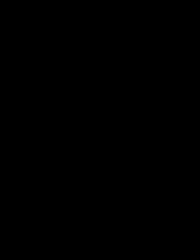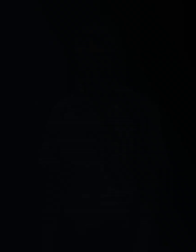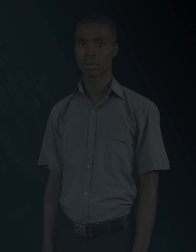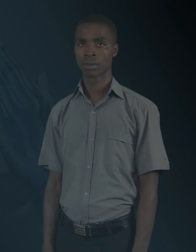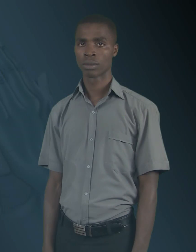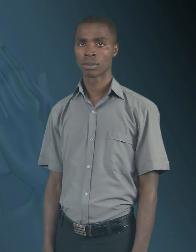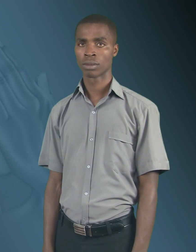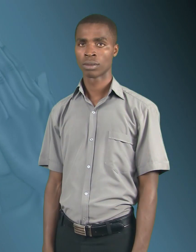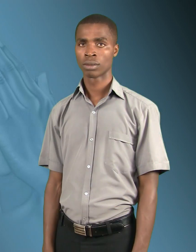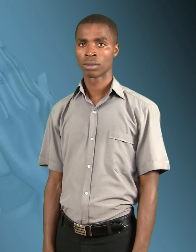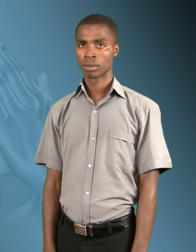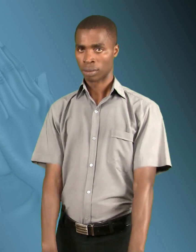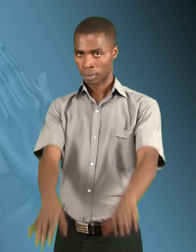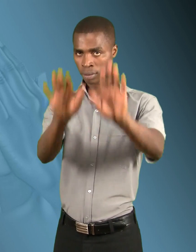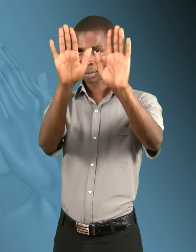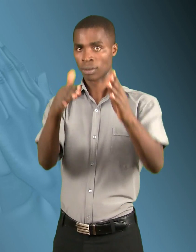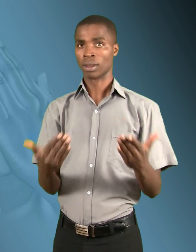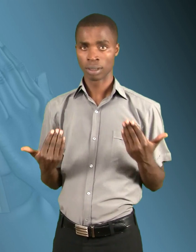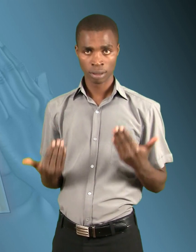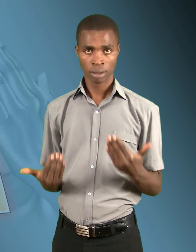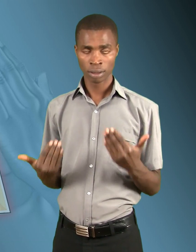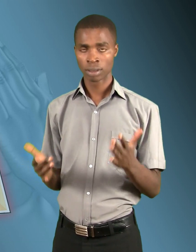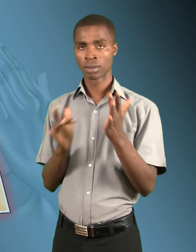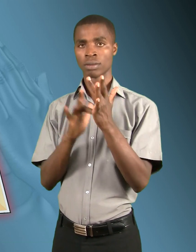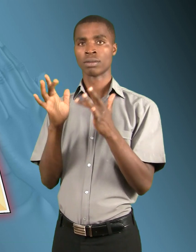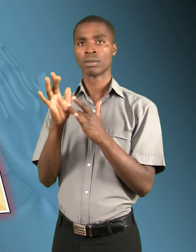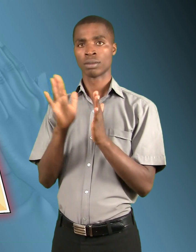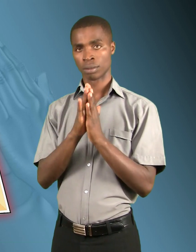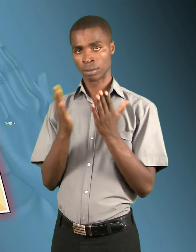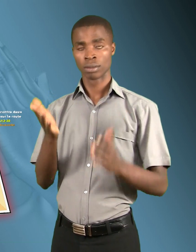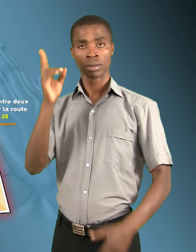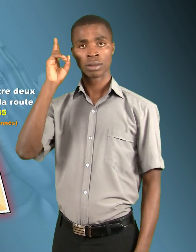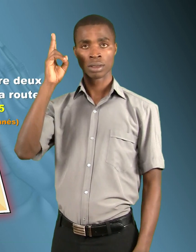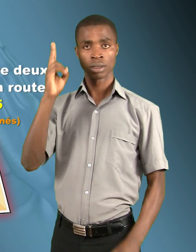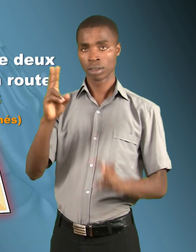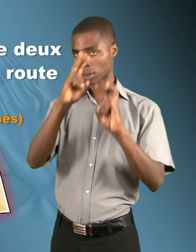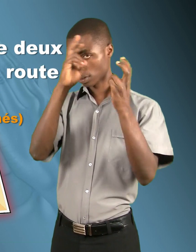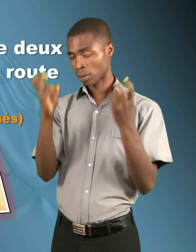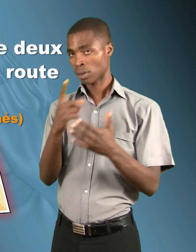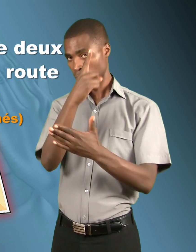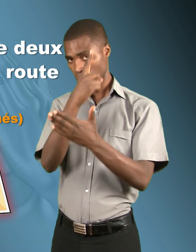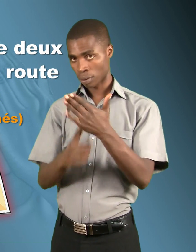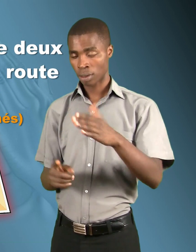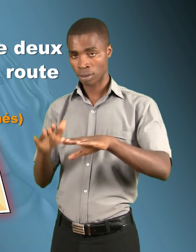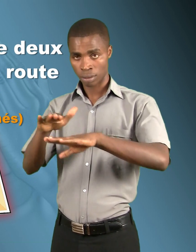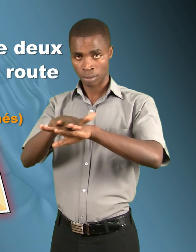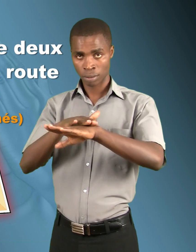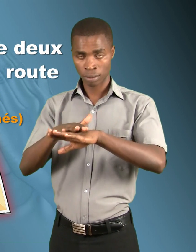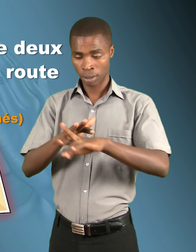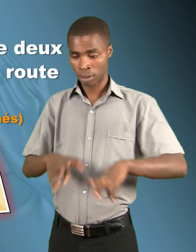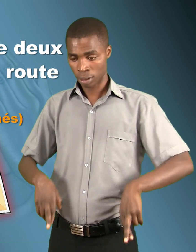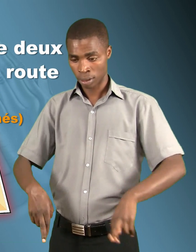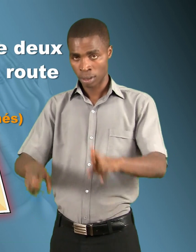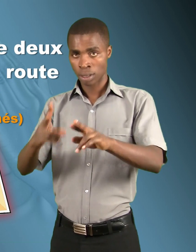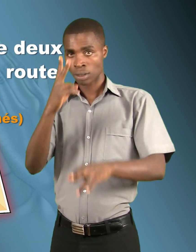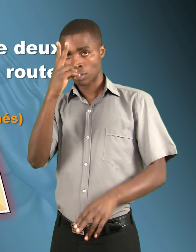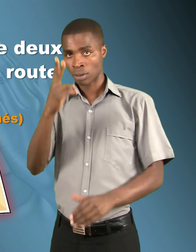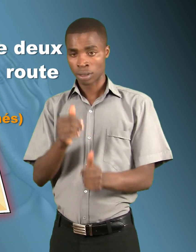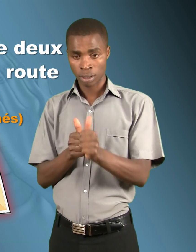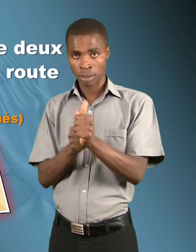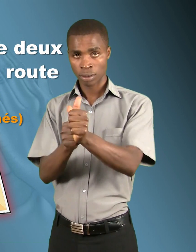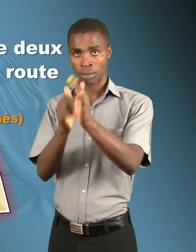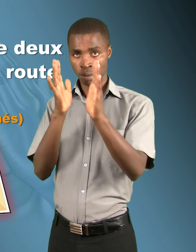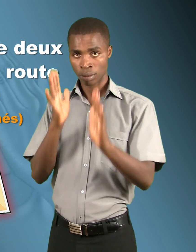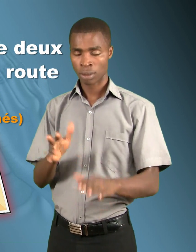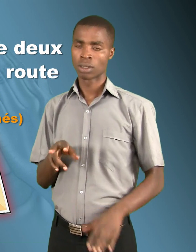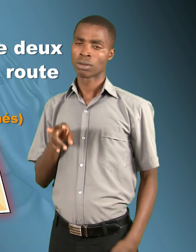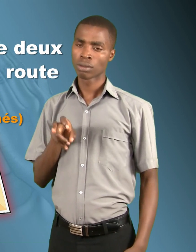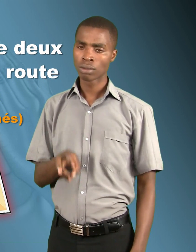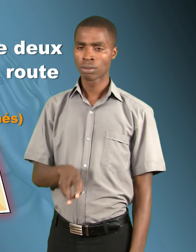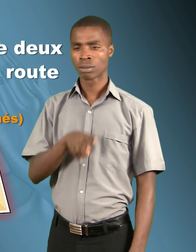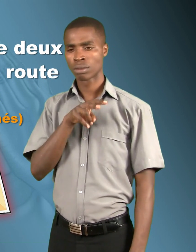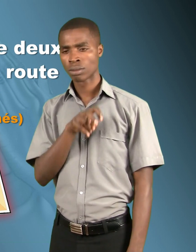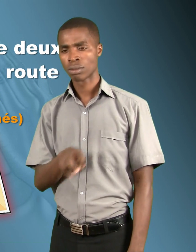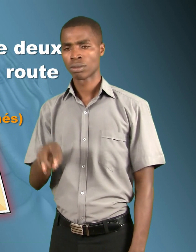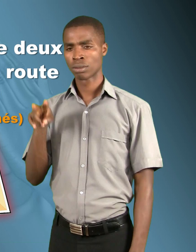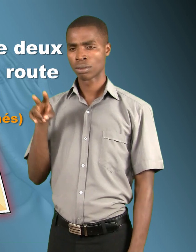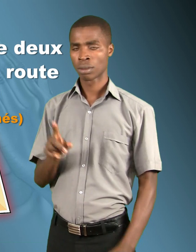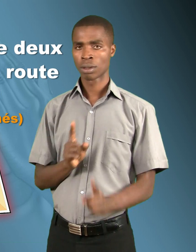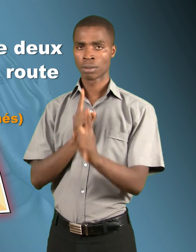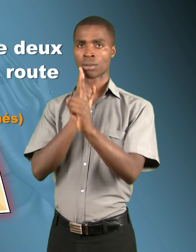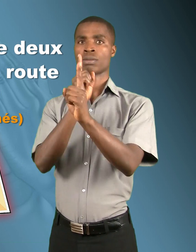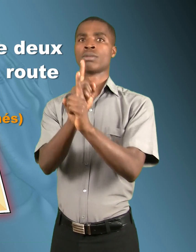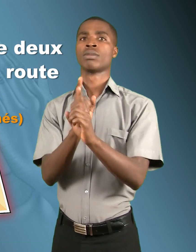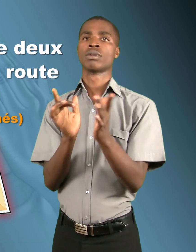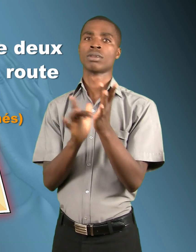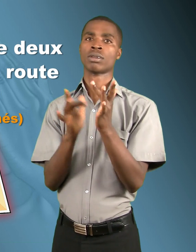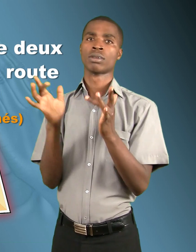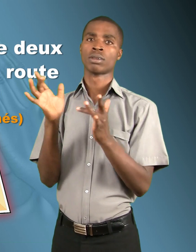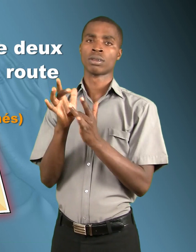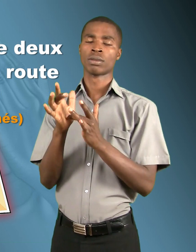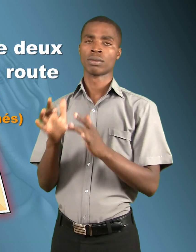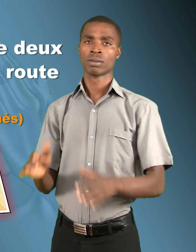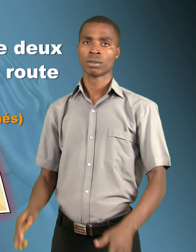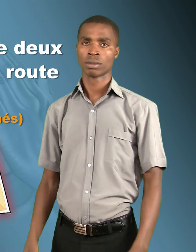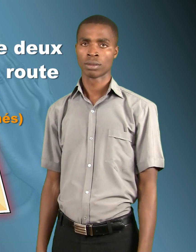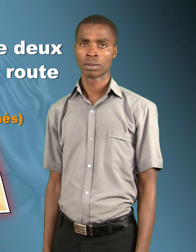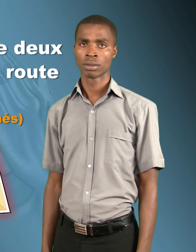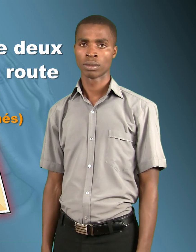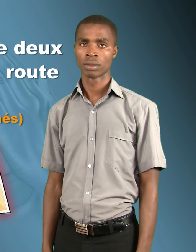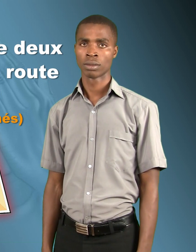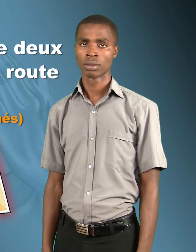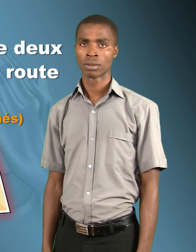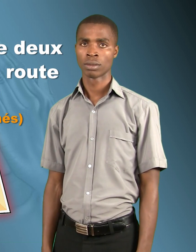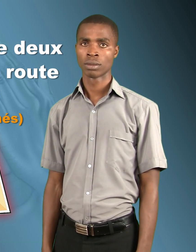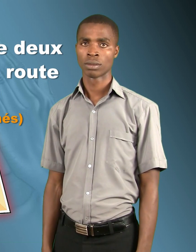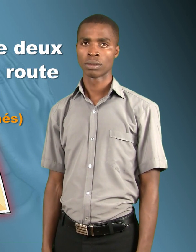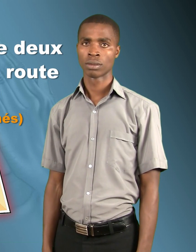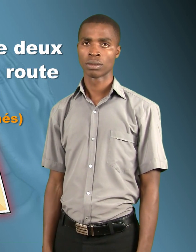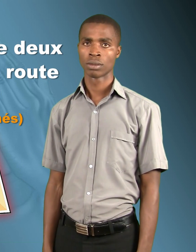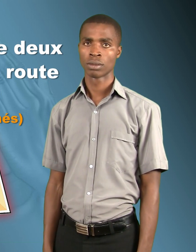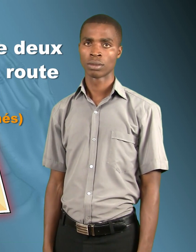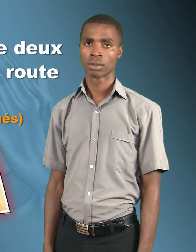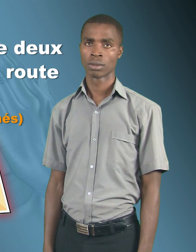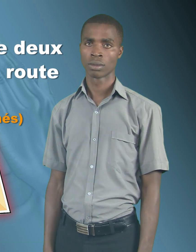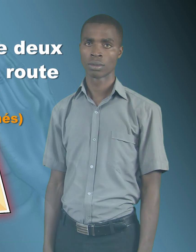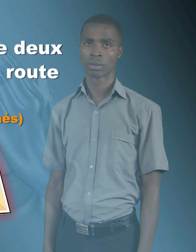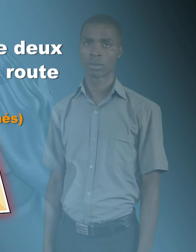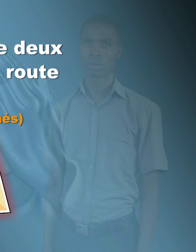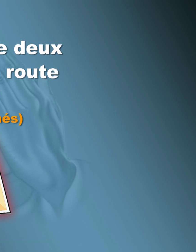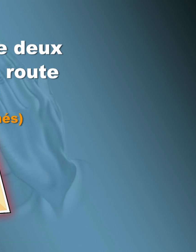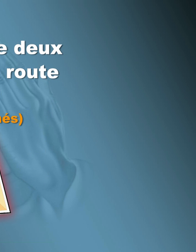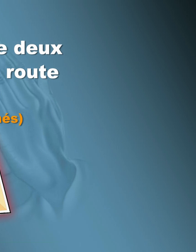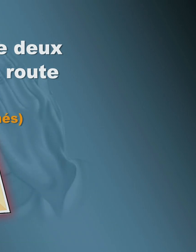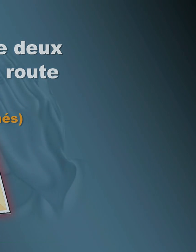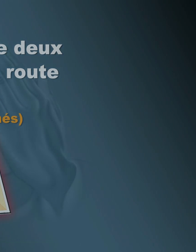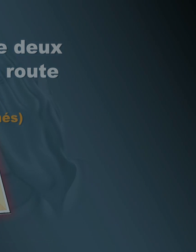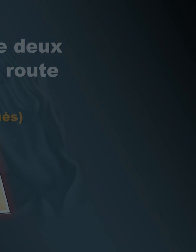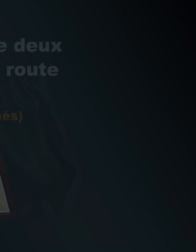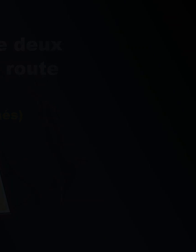Jesus meets two followers on the road to Emmaus